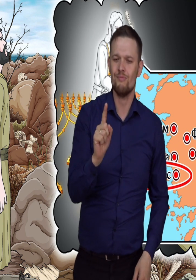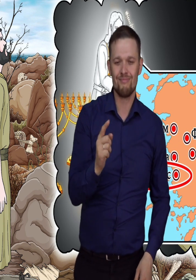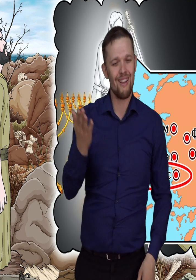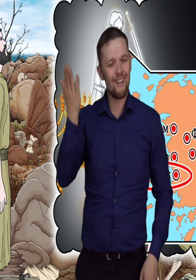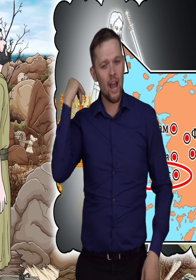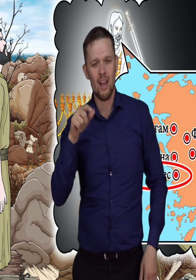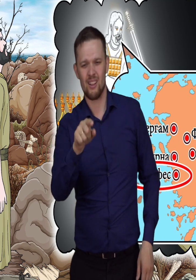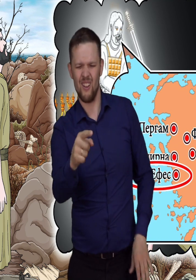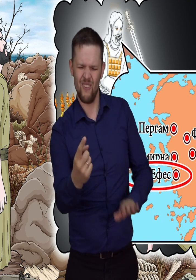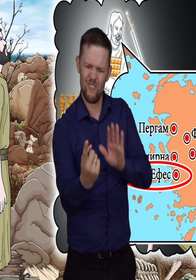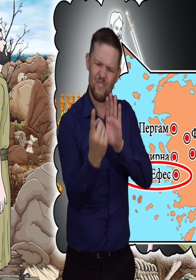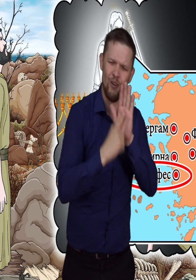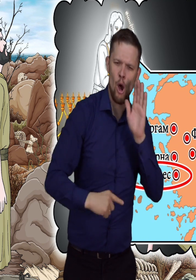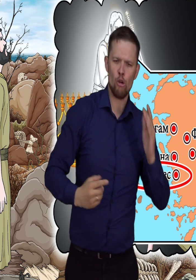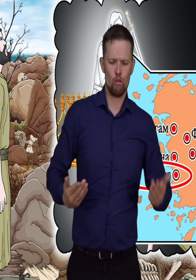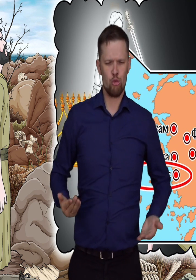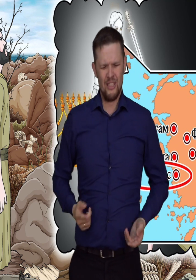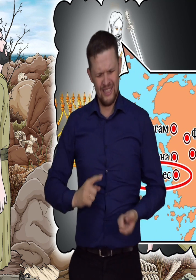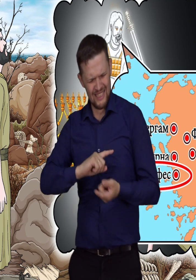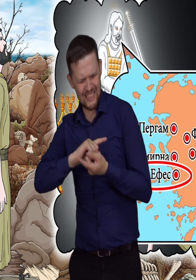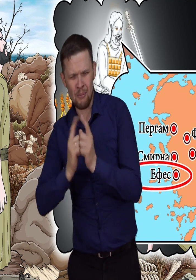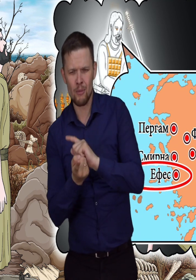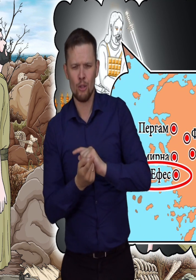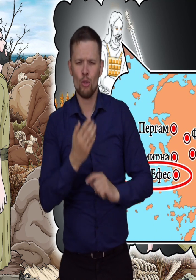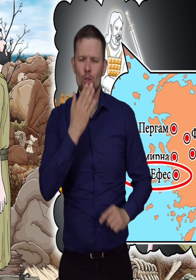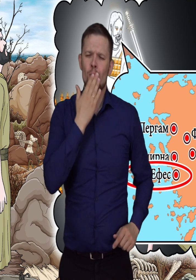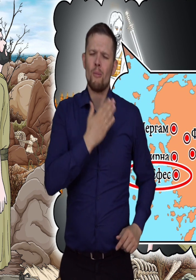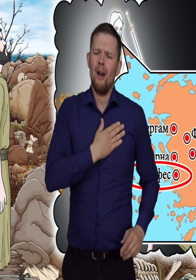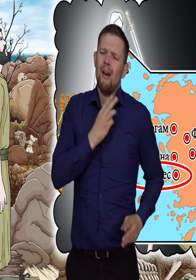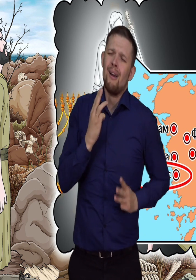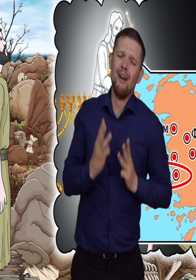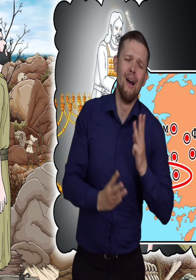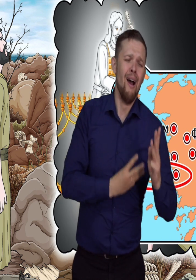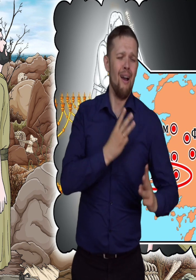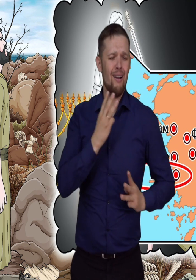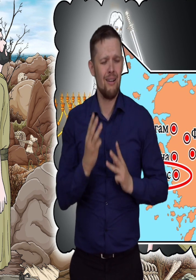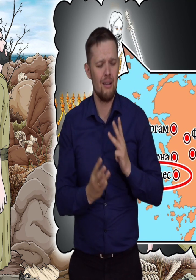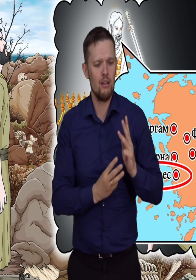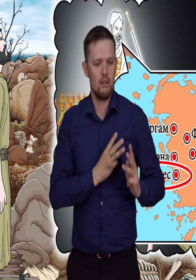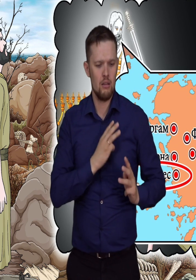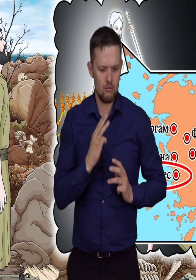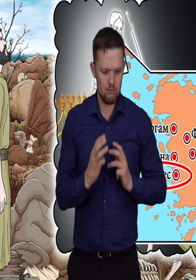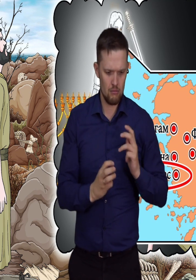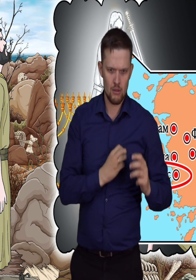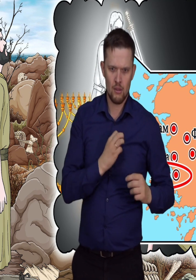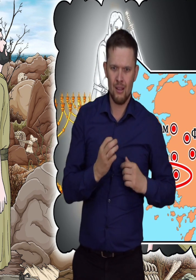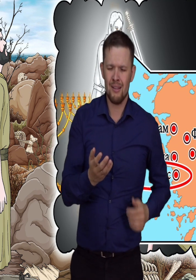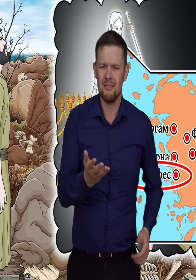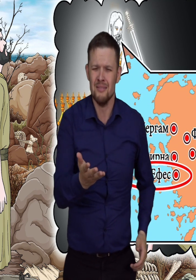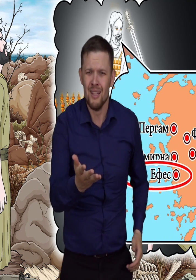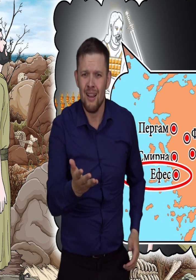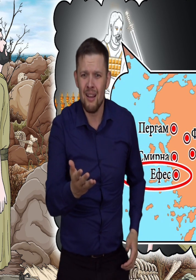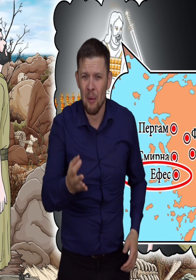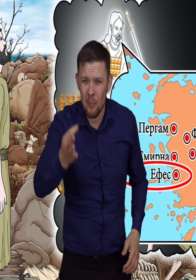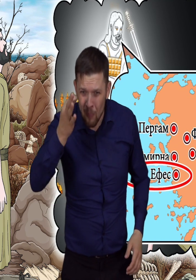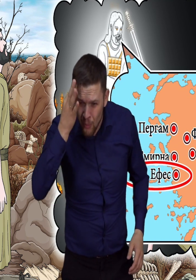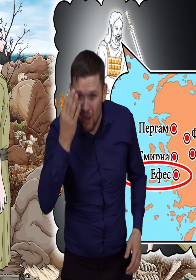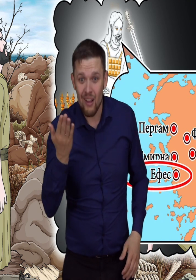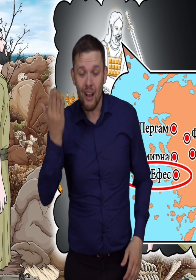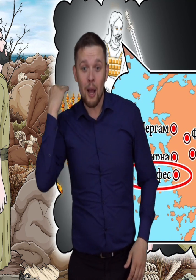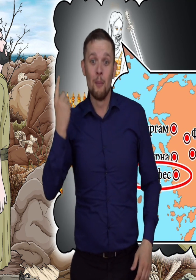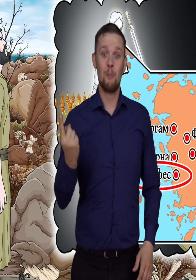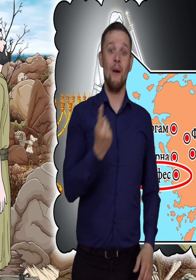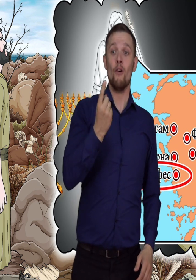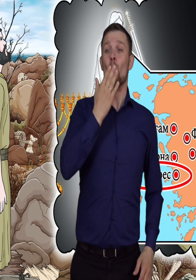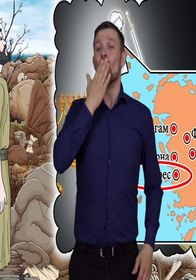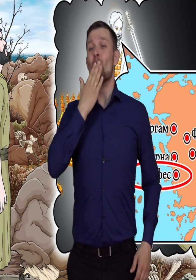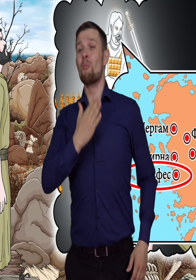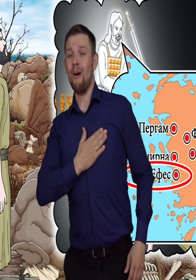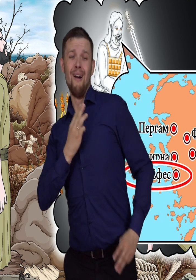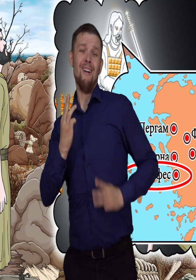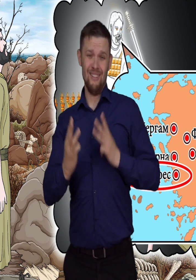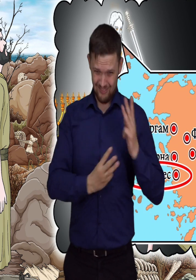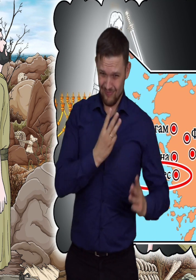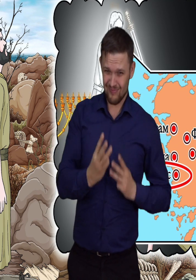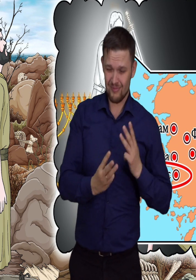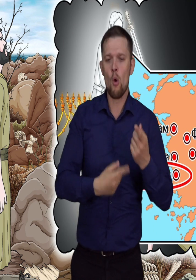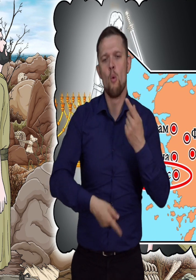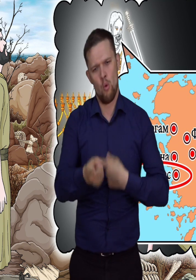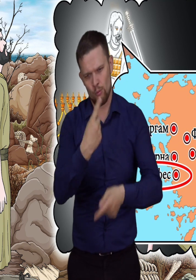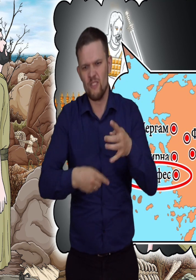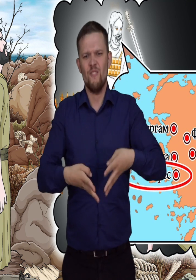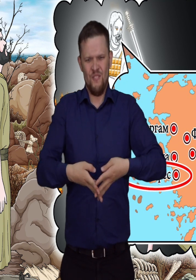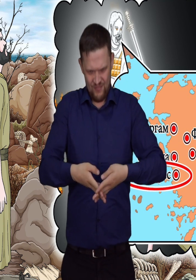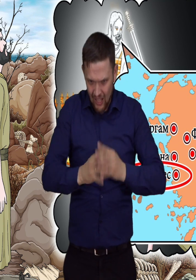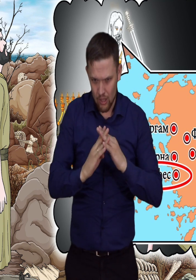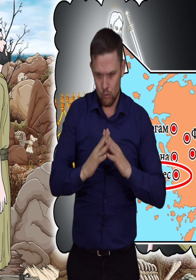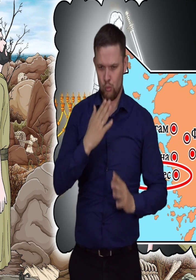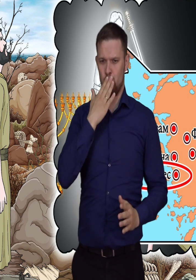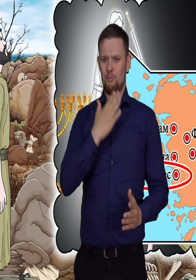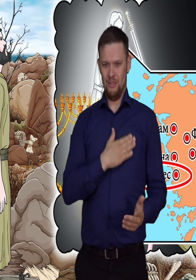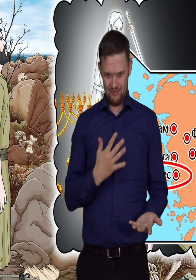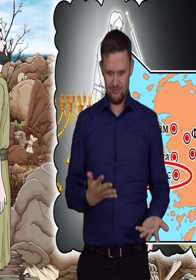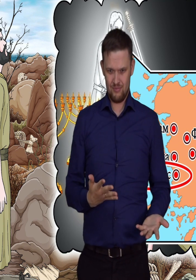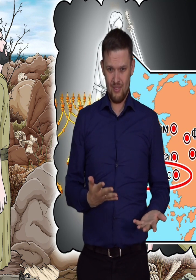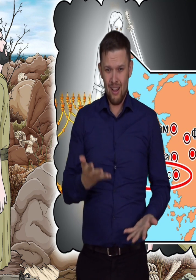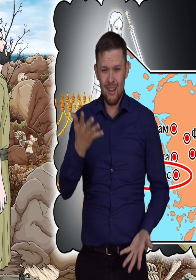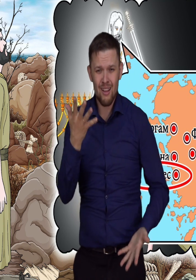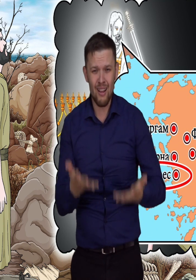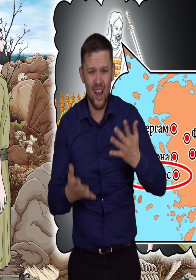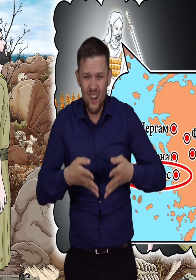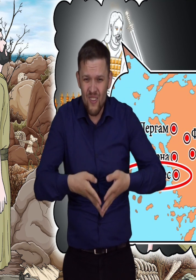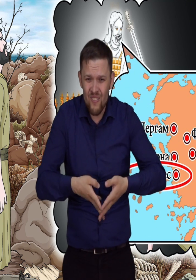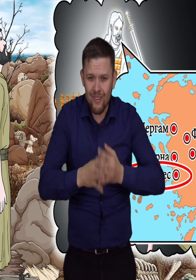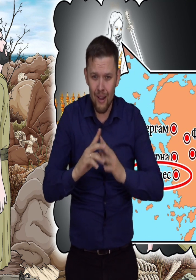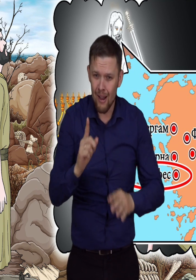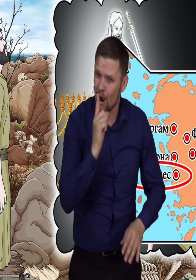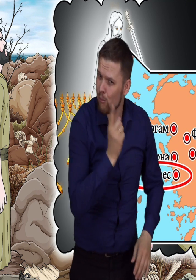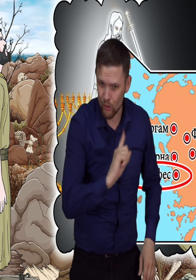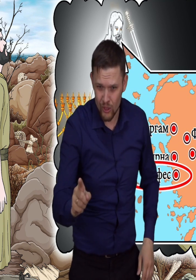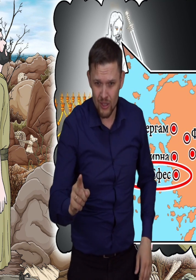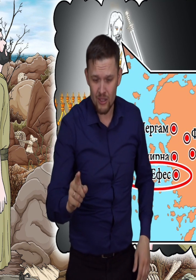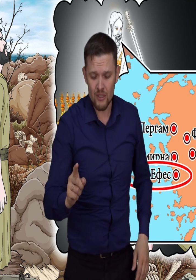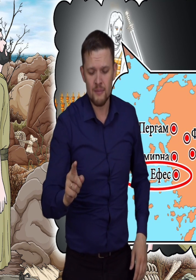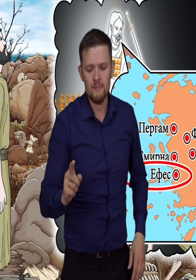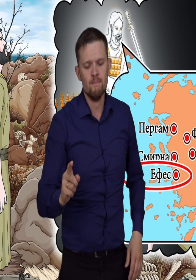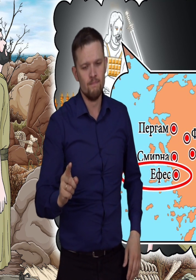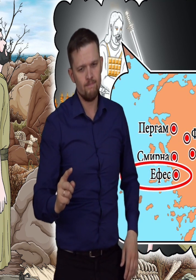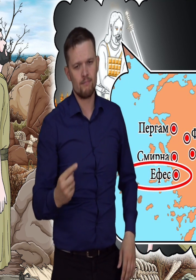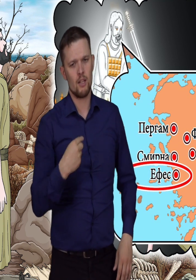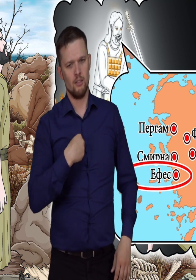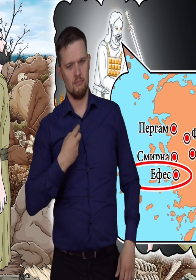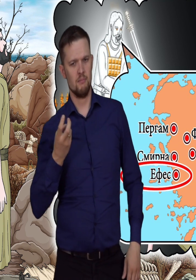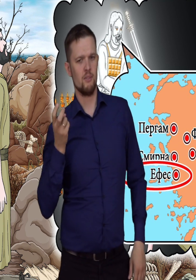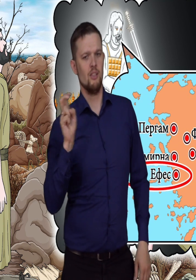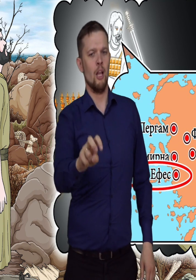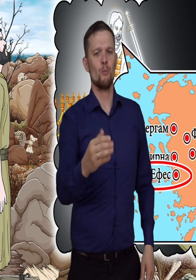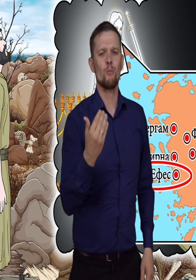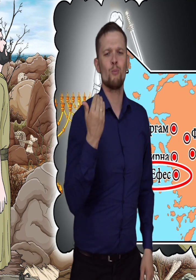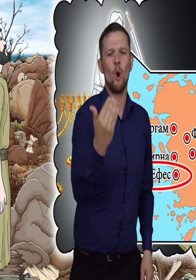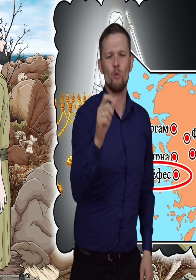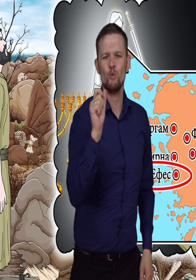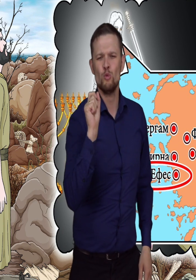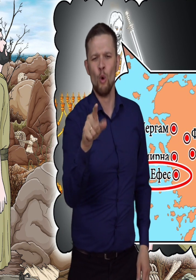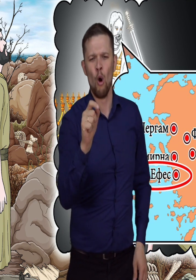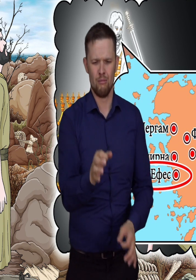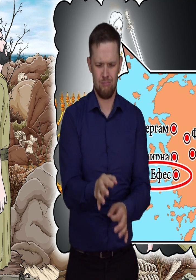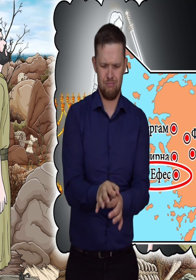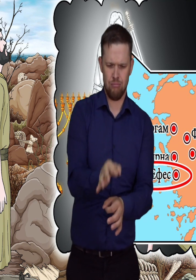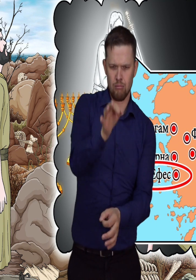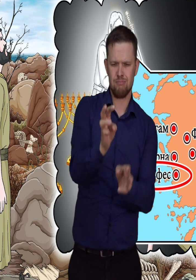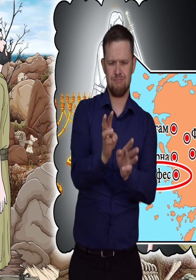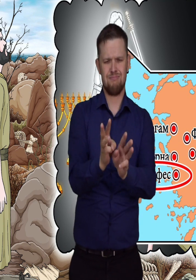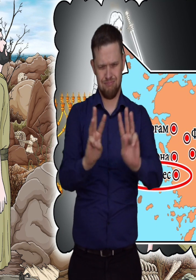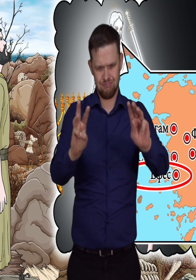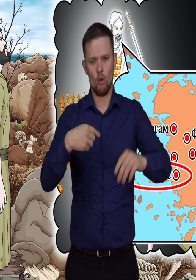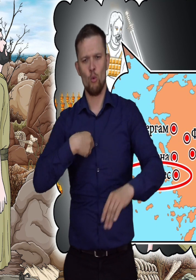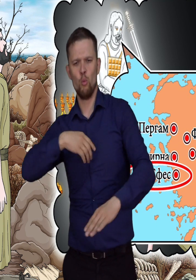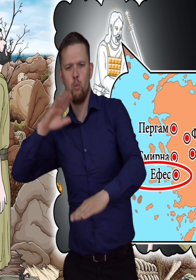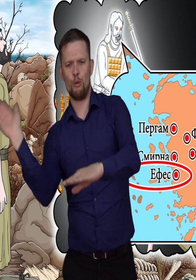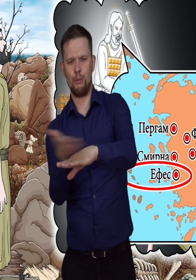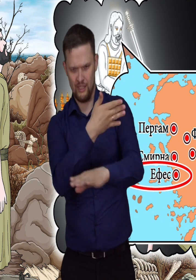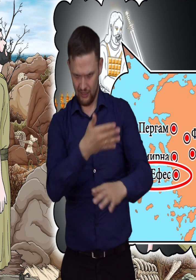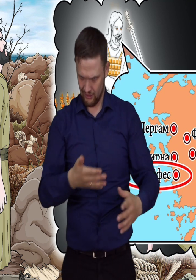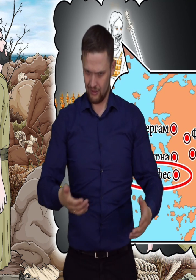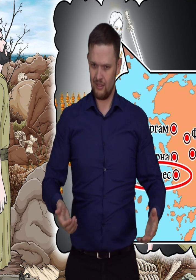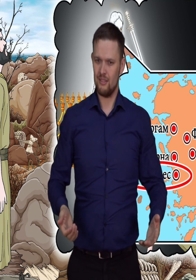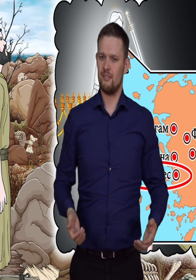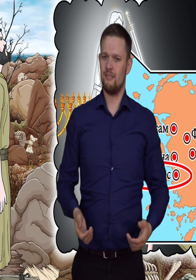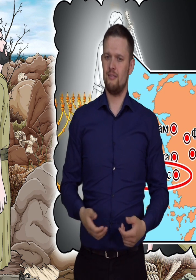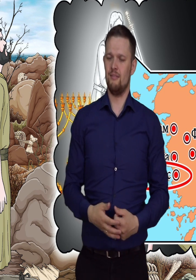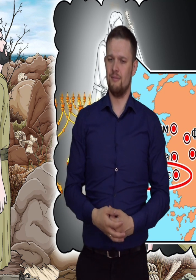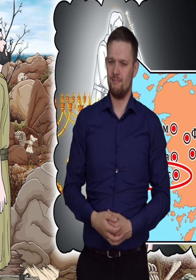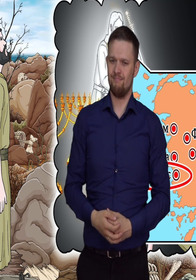Therefore, keep in mind how far you have fallen. Repent and perform the deeds you did at first.